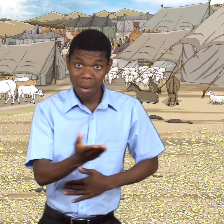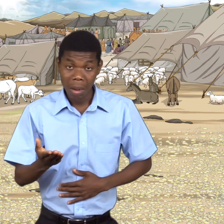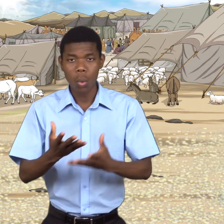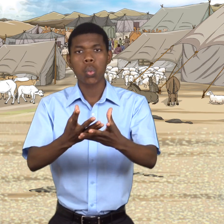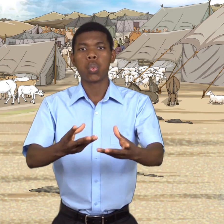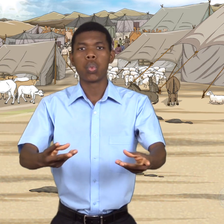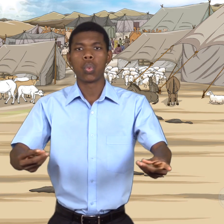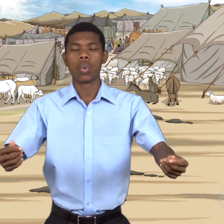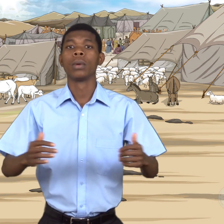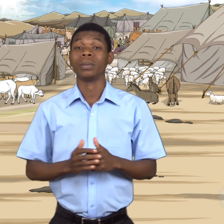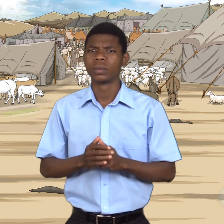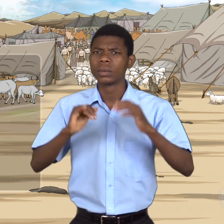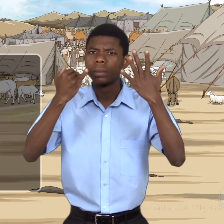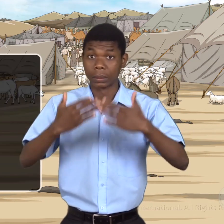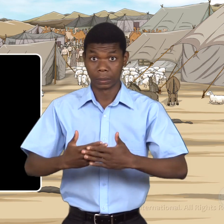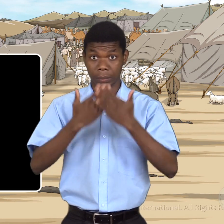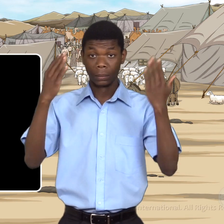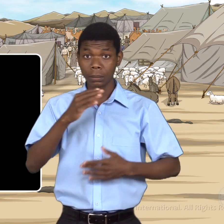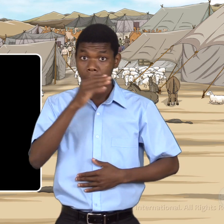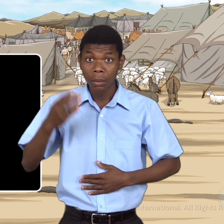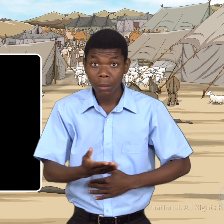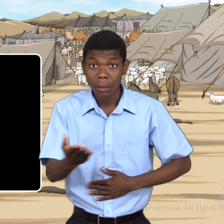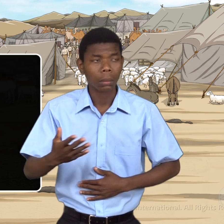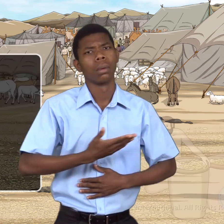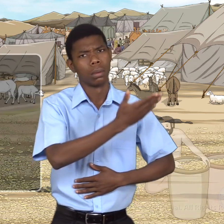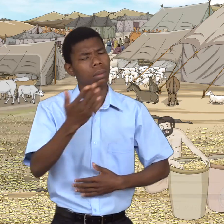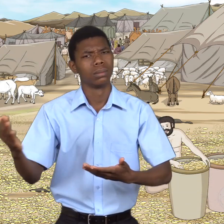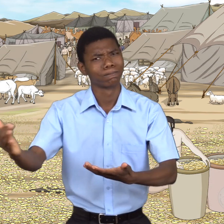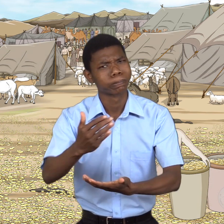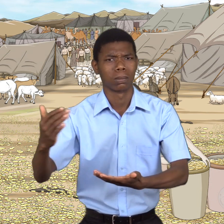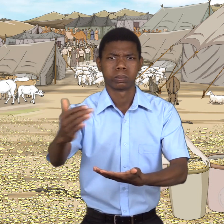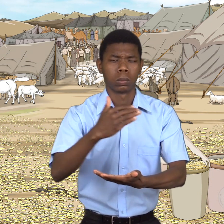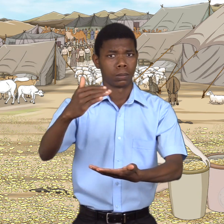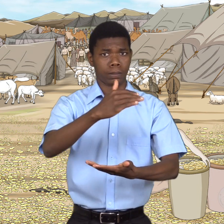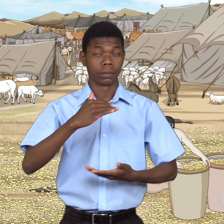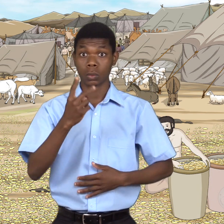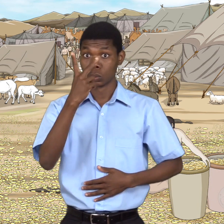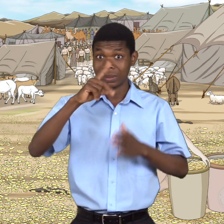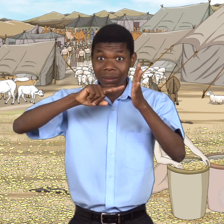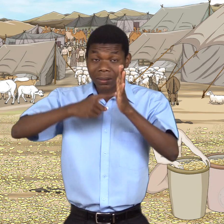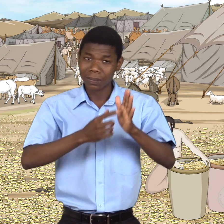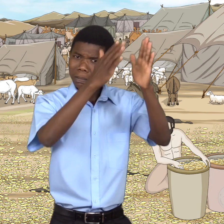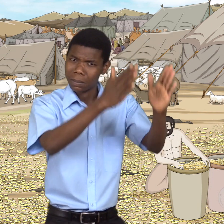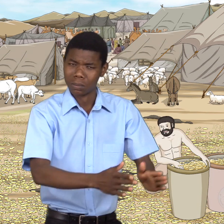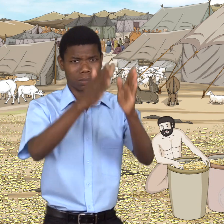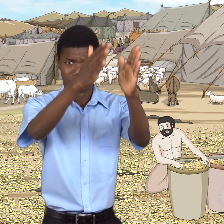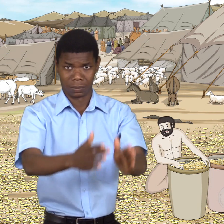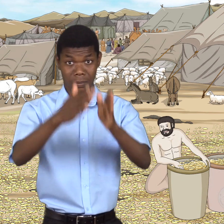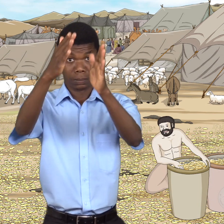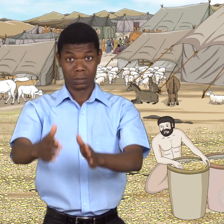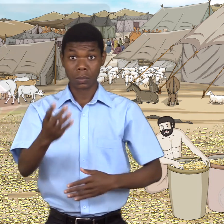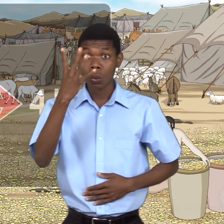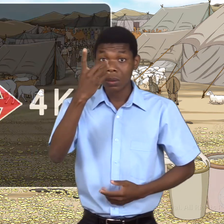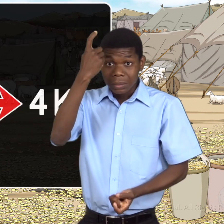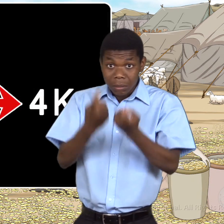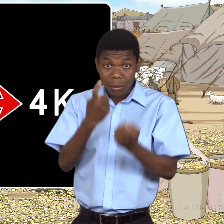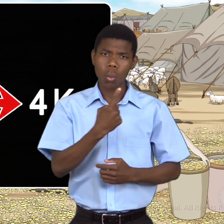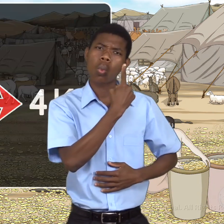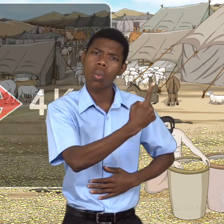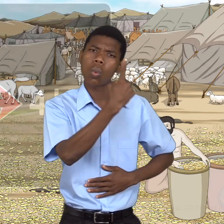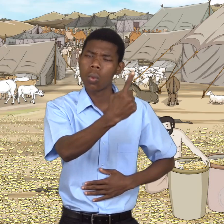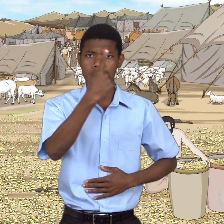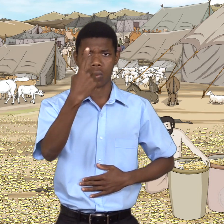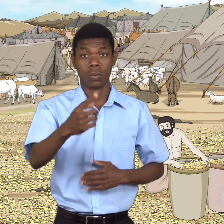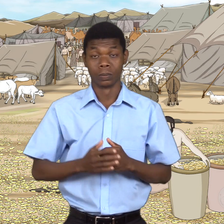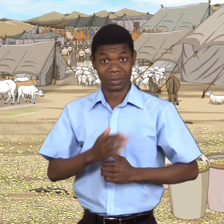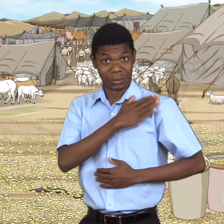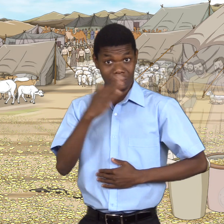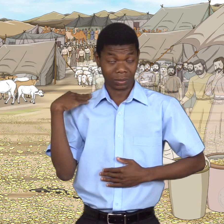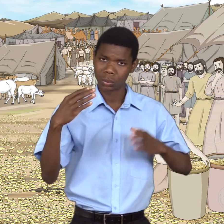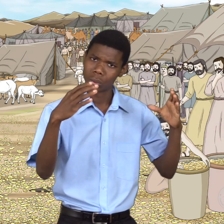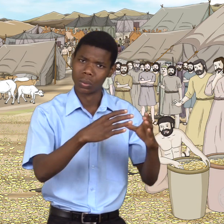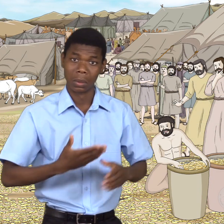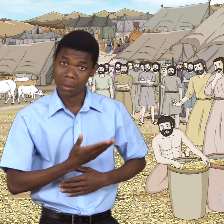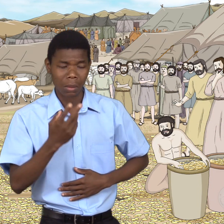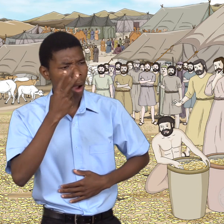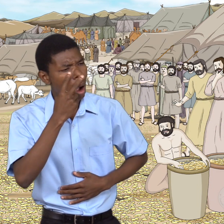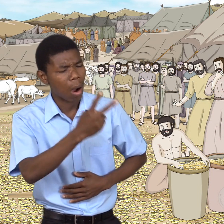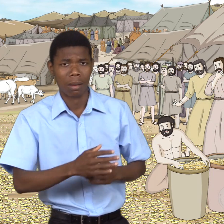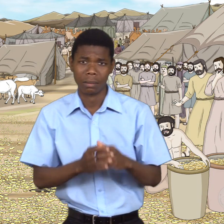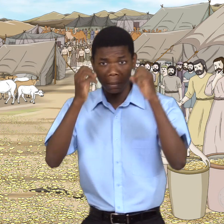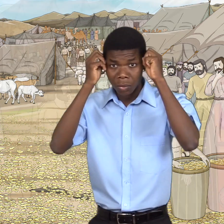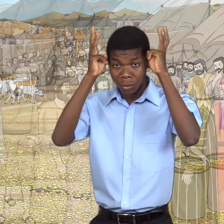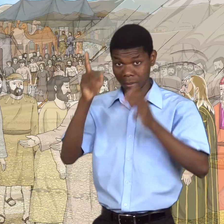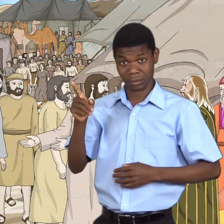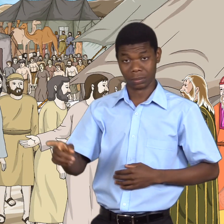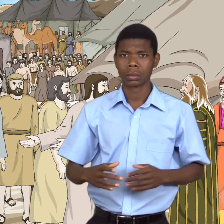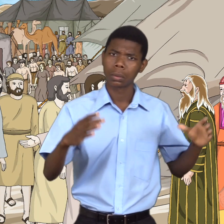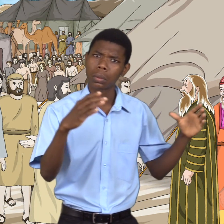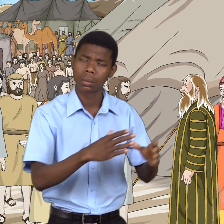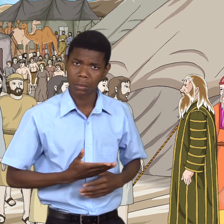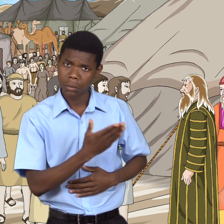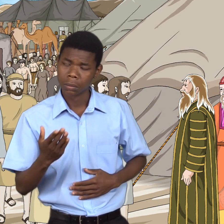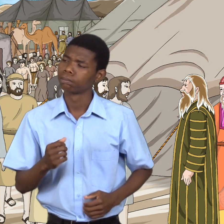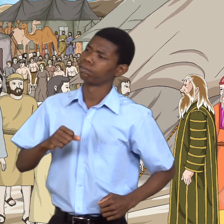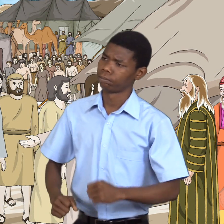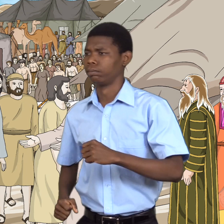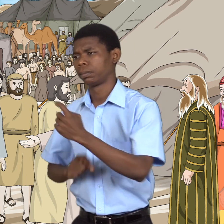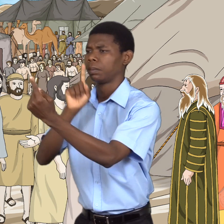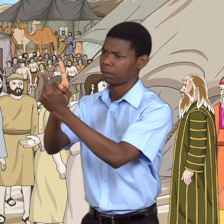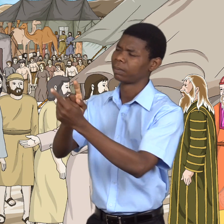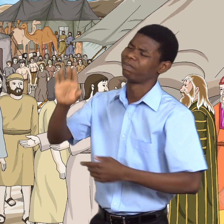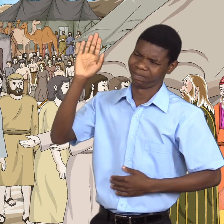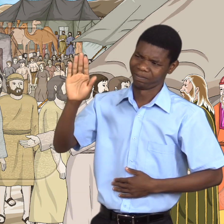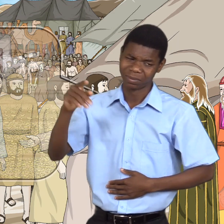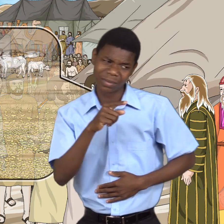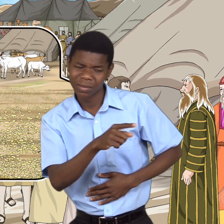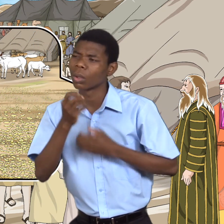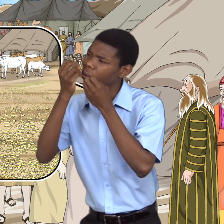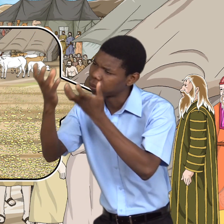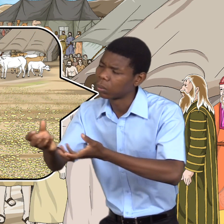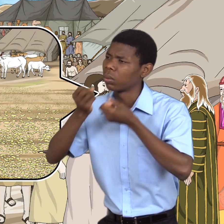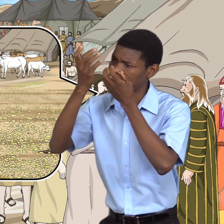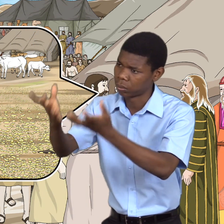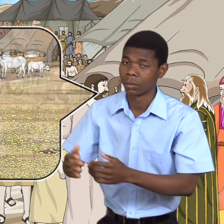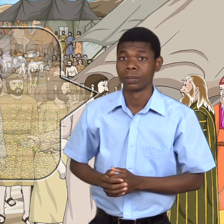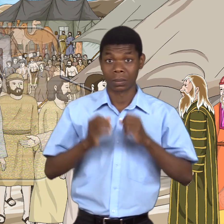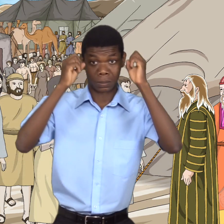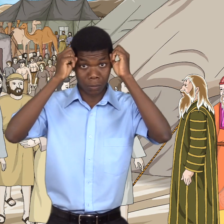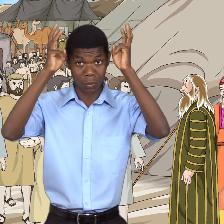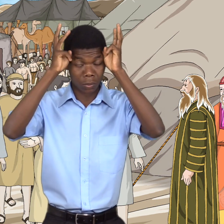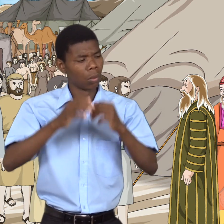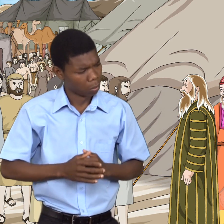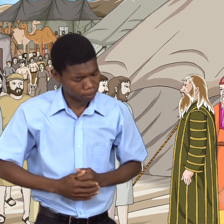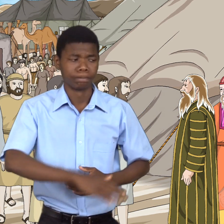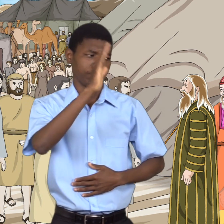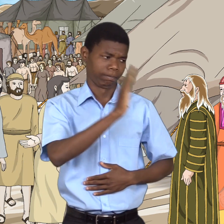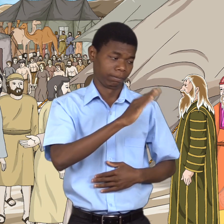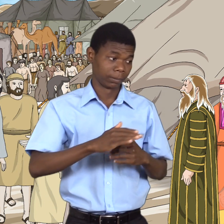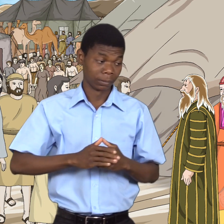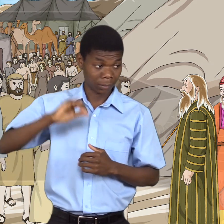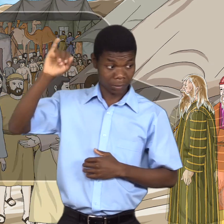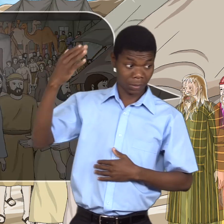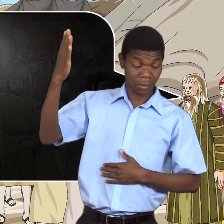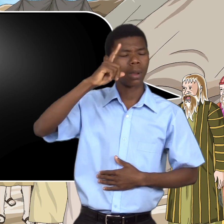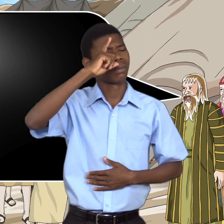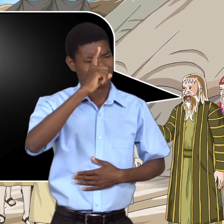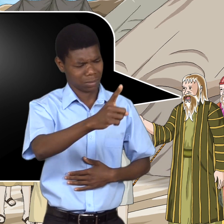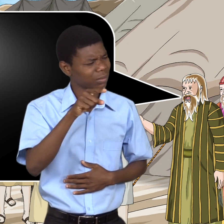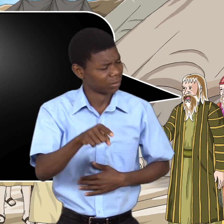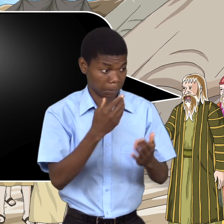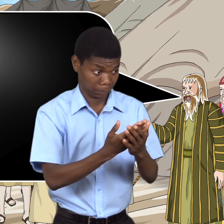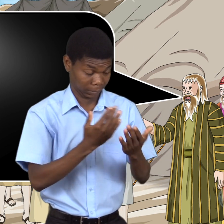On the sixth day, they gathered twice as much food—two omers per person —and all the leaders of the congregation came and reported this to Moses.